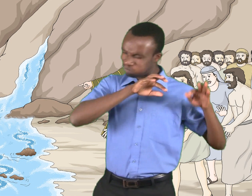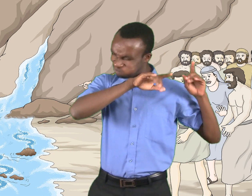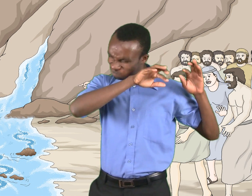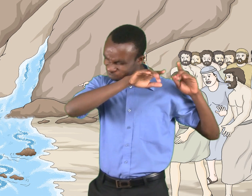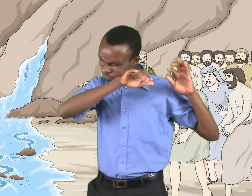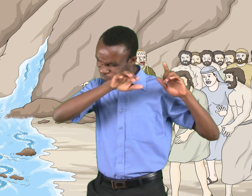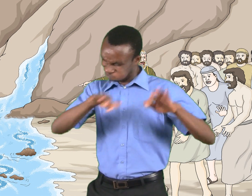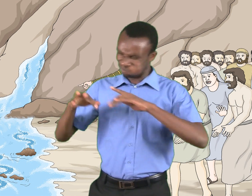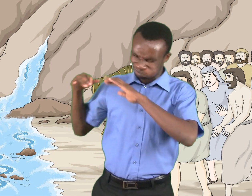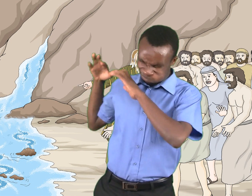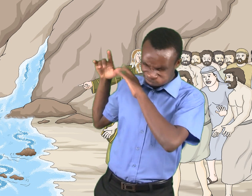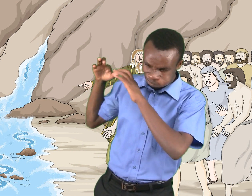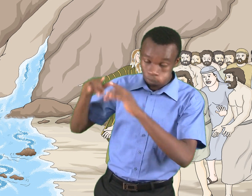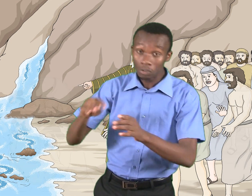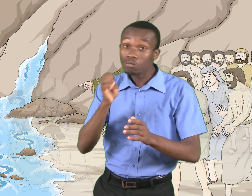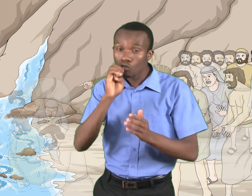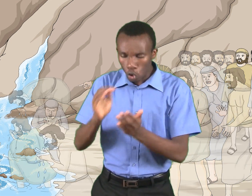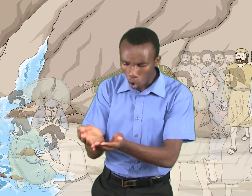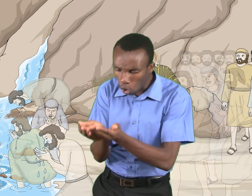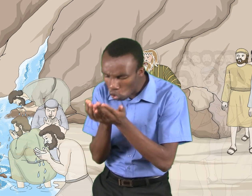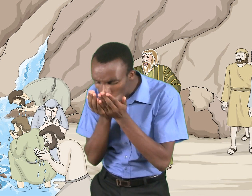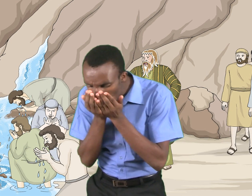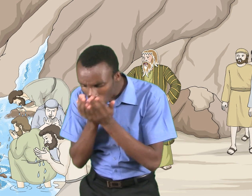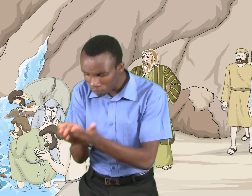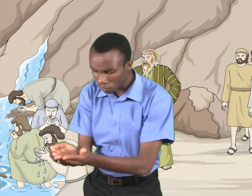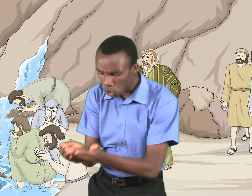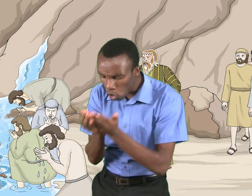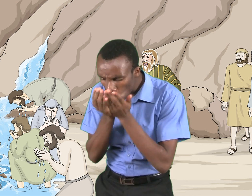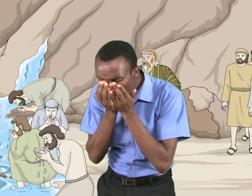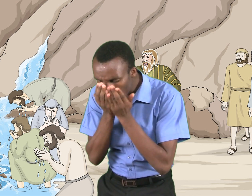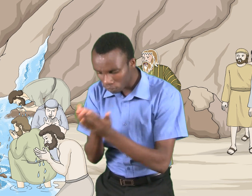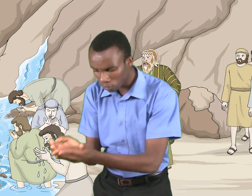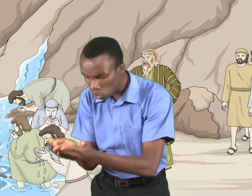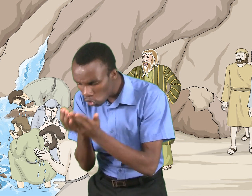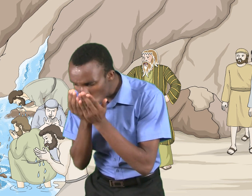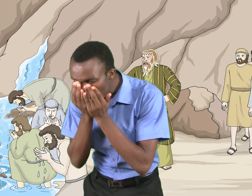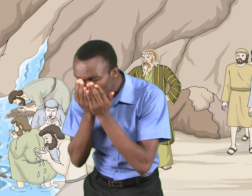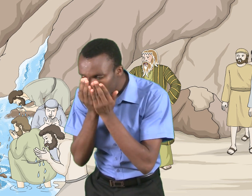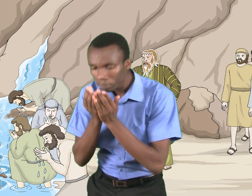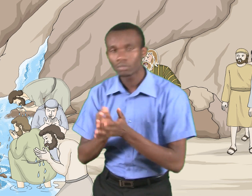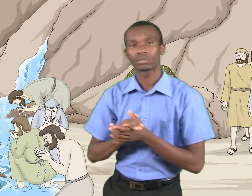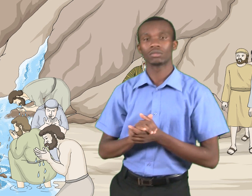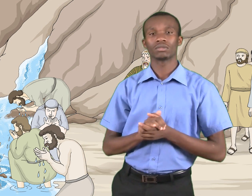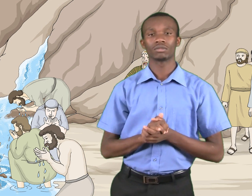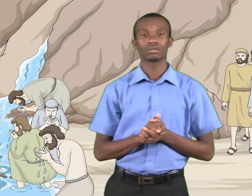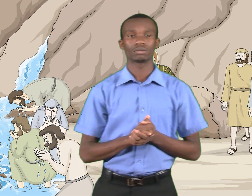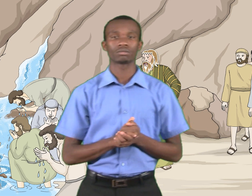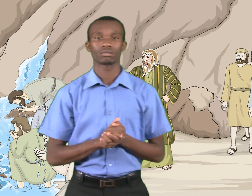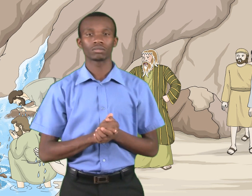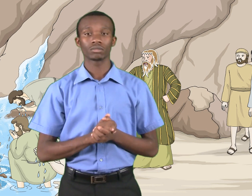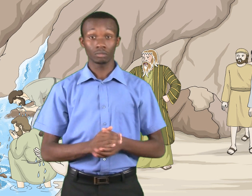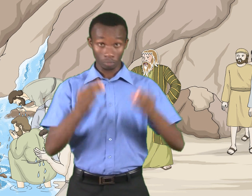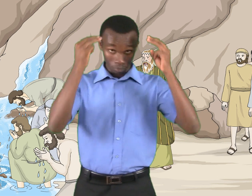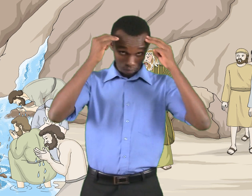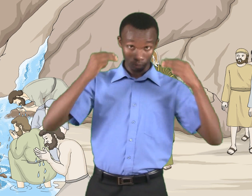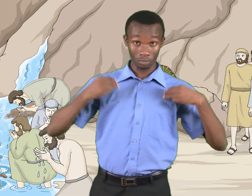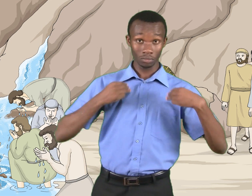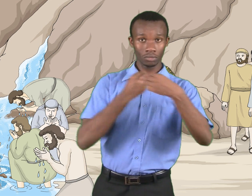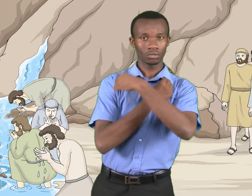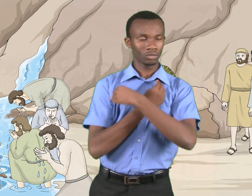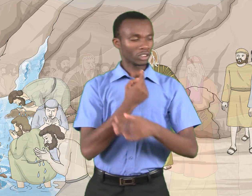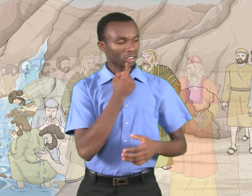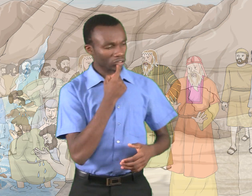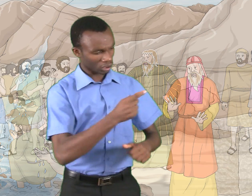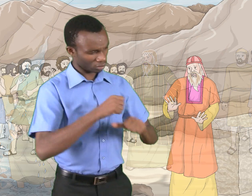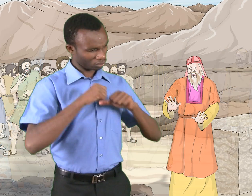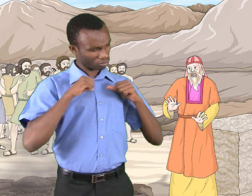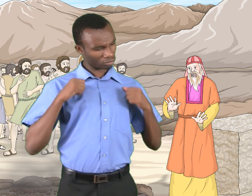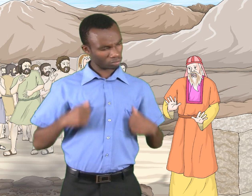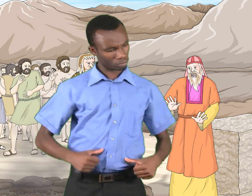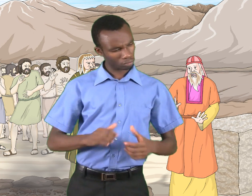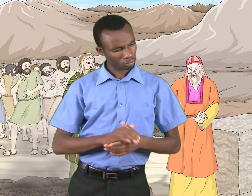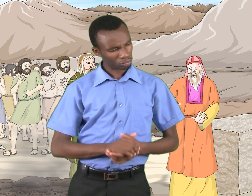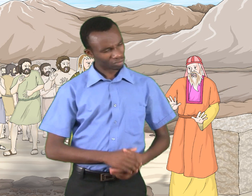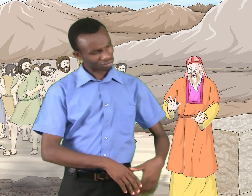Then he forced the Israelites to drink it.